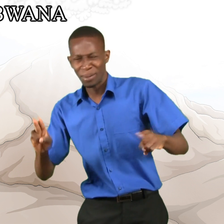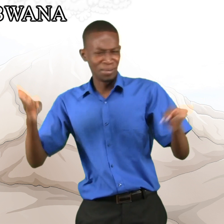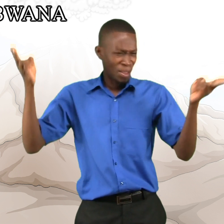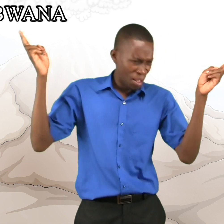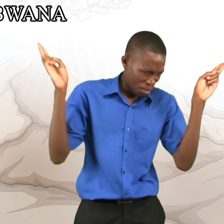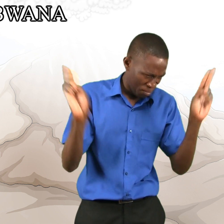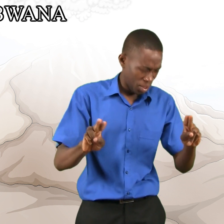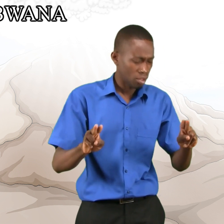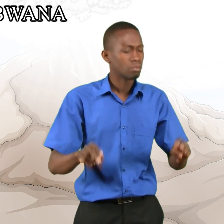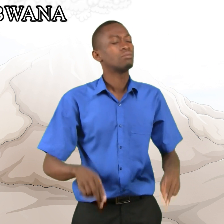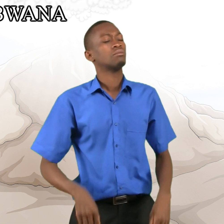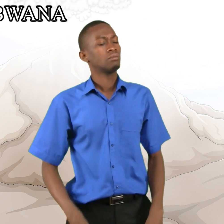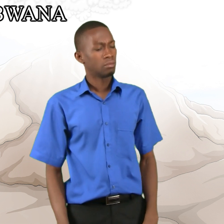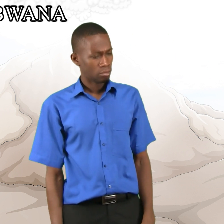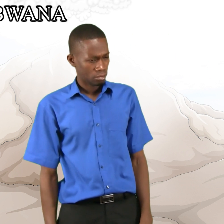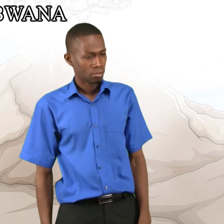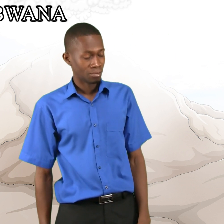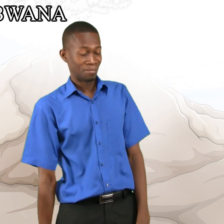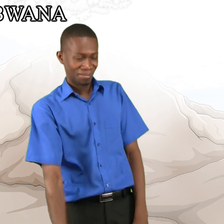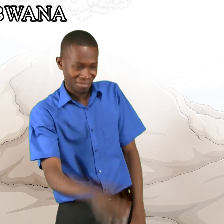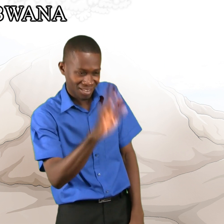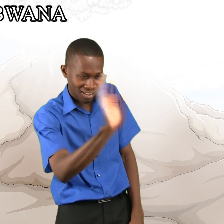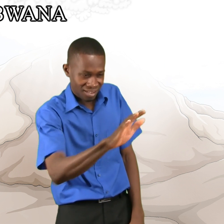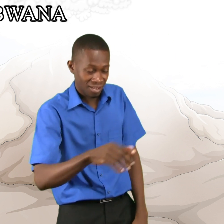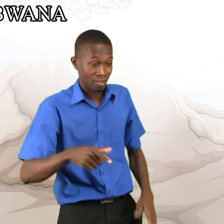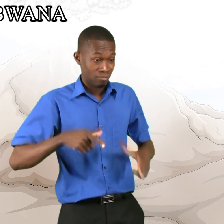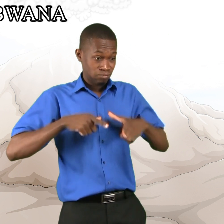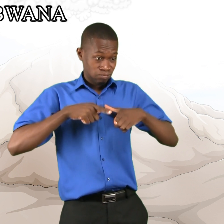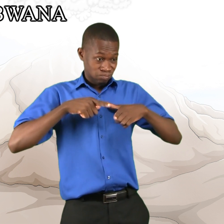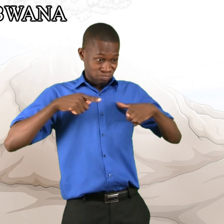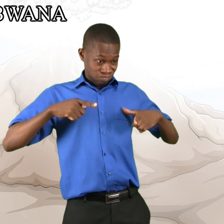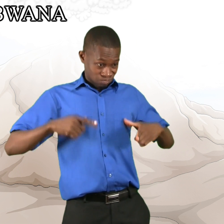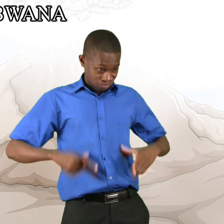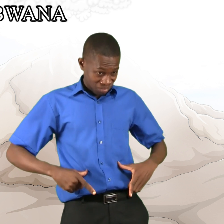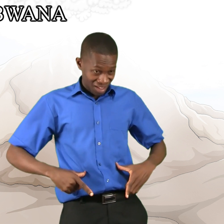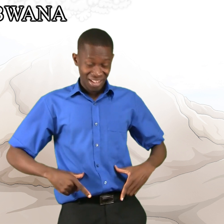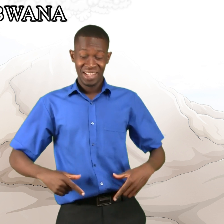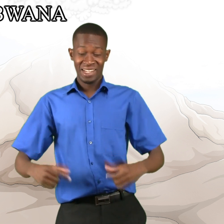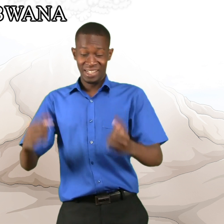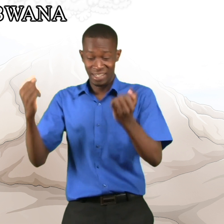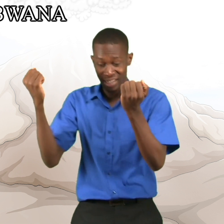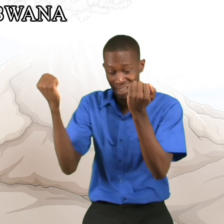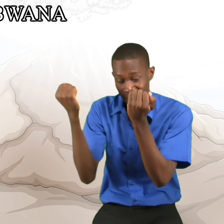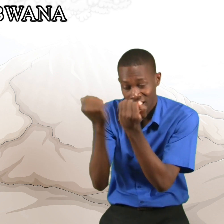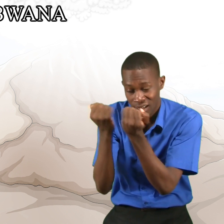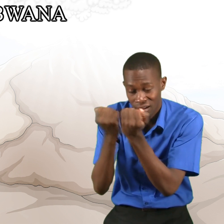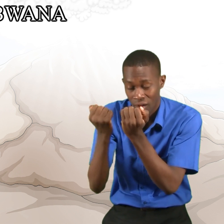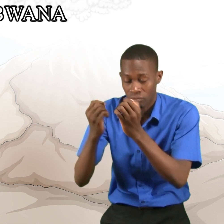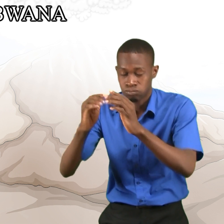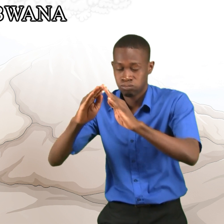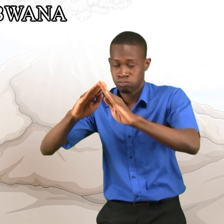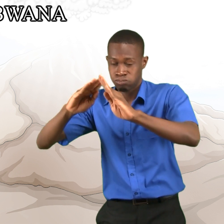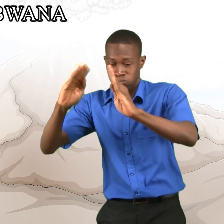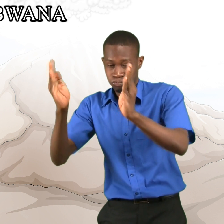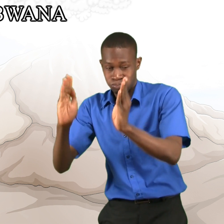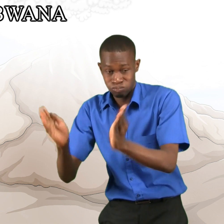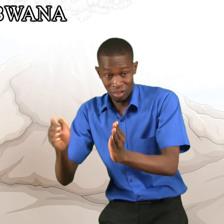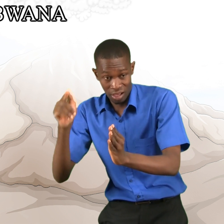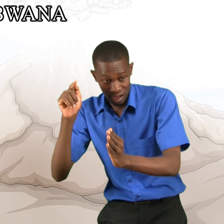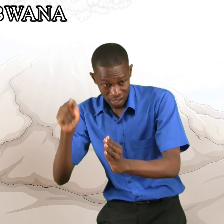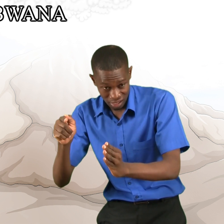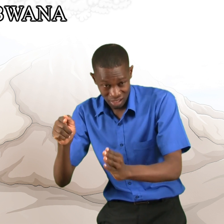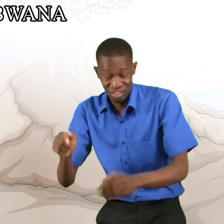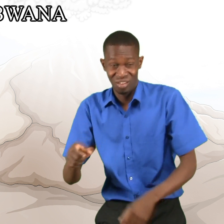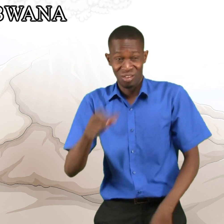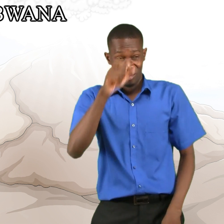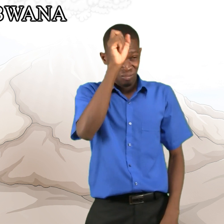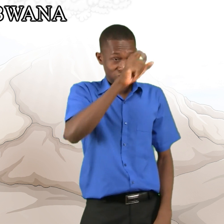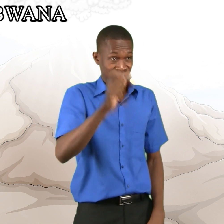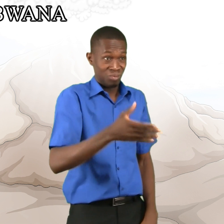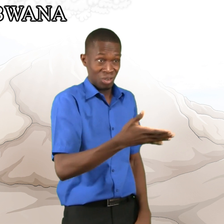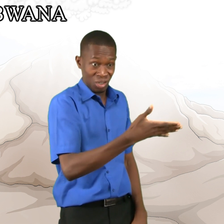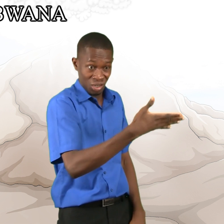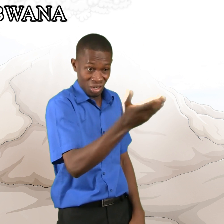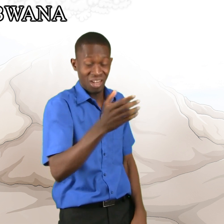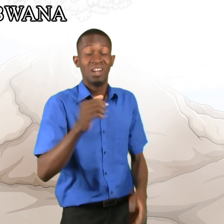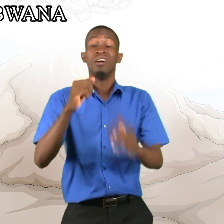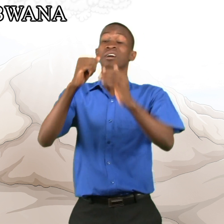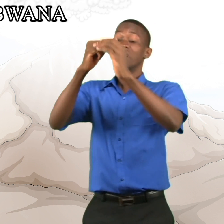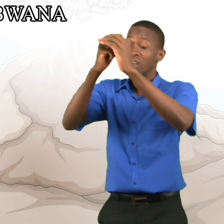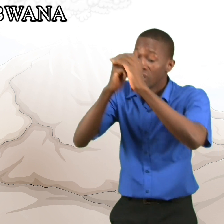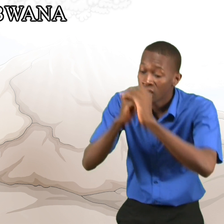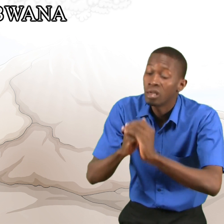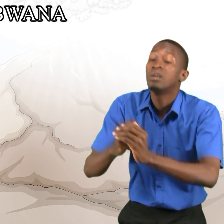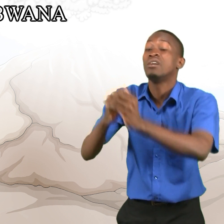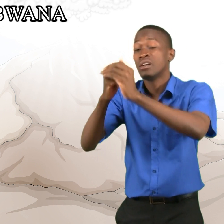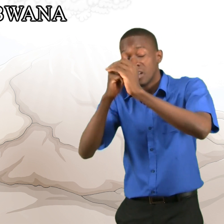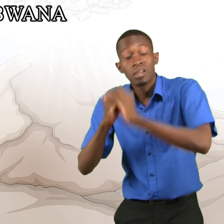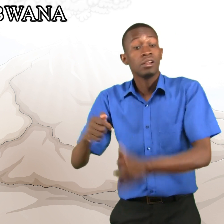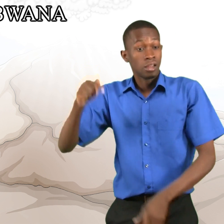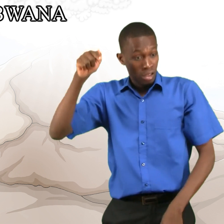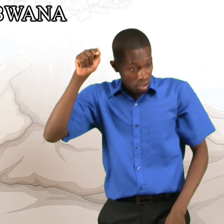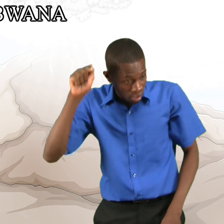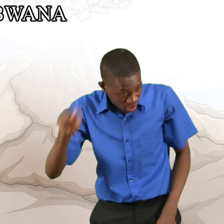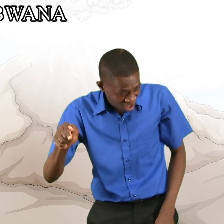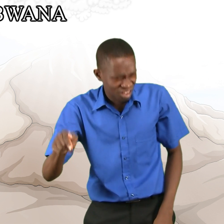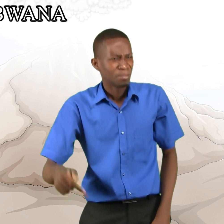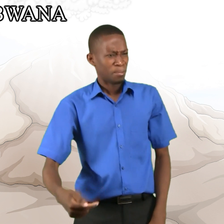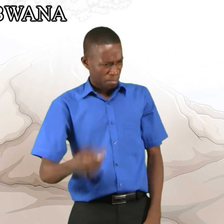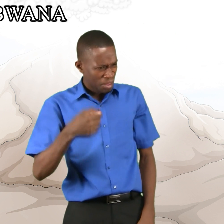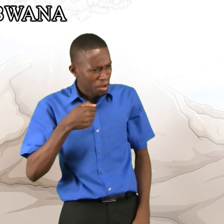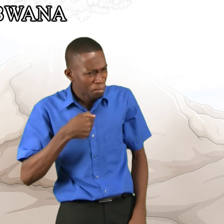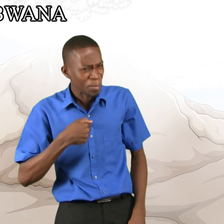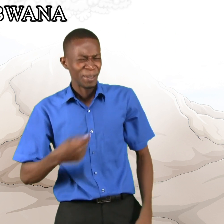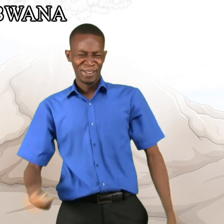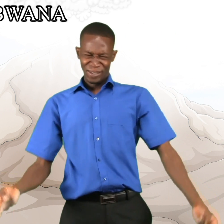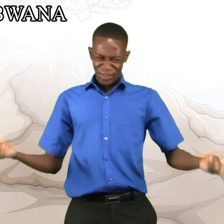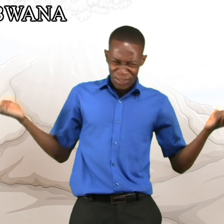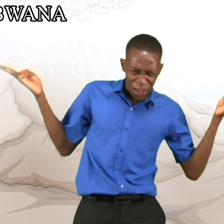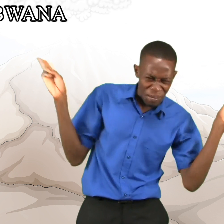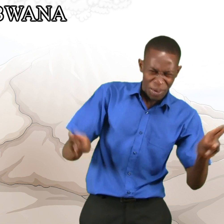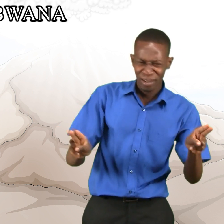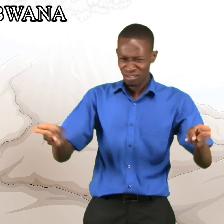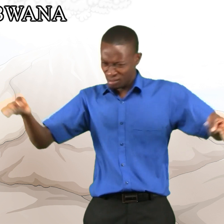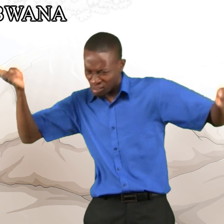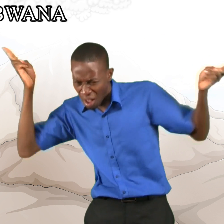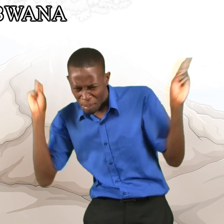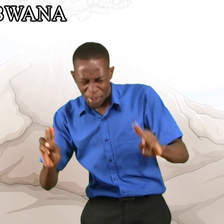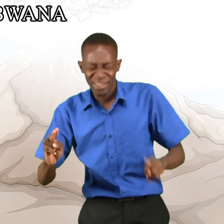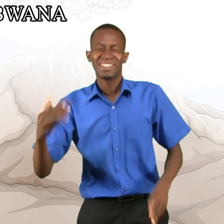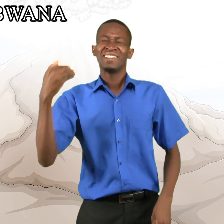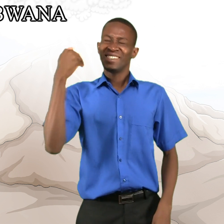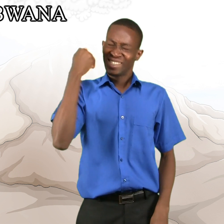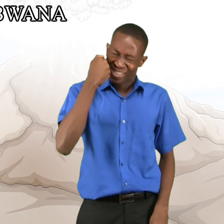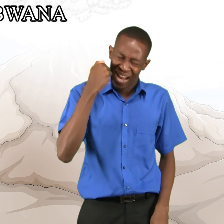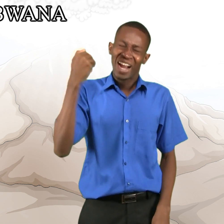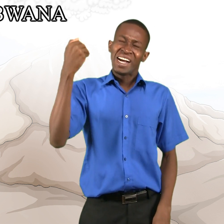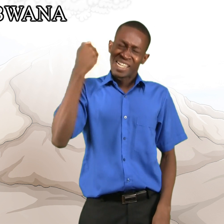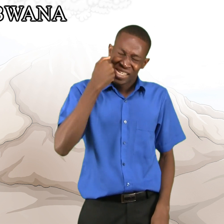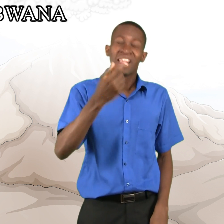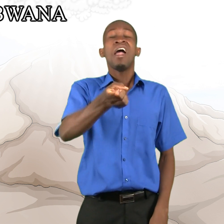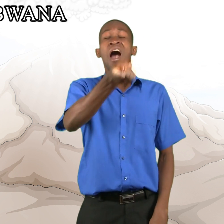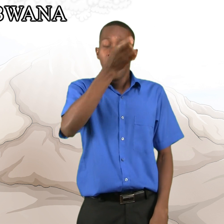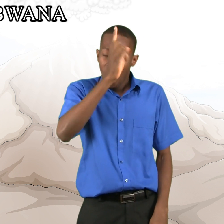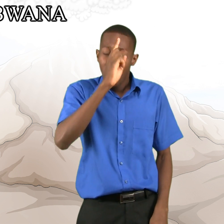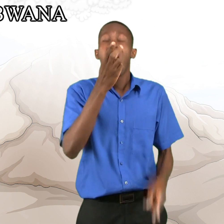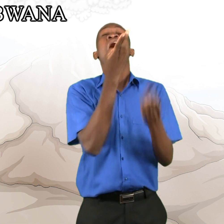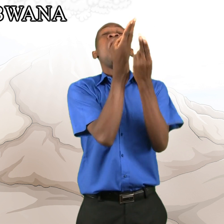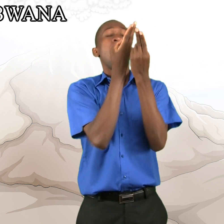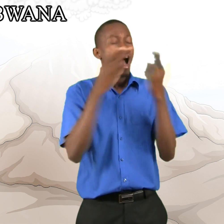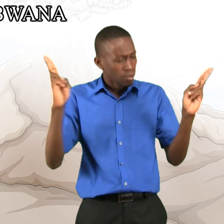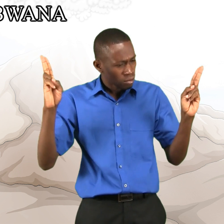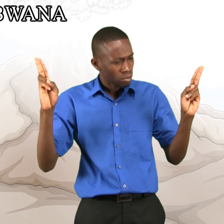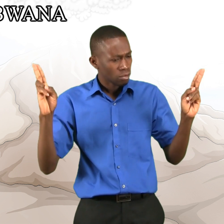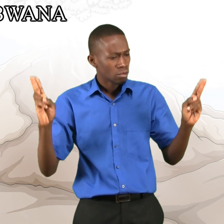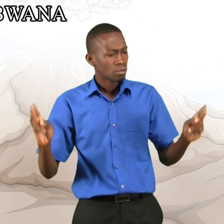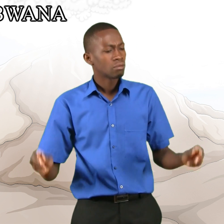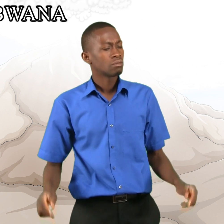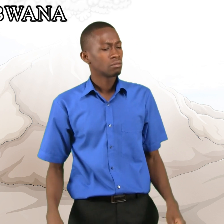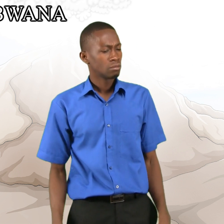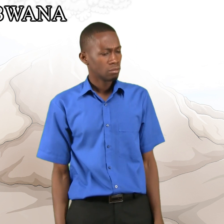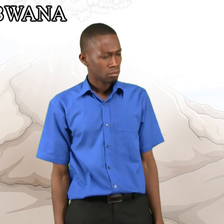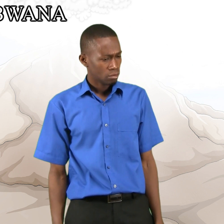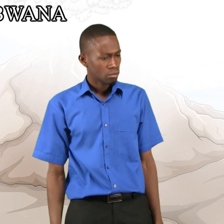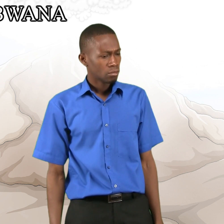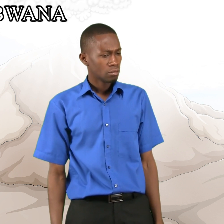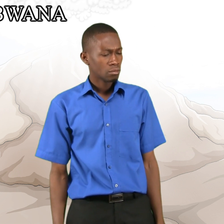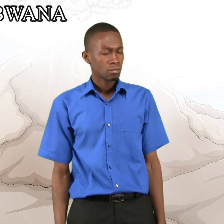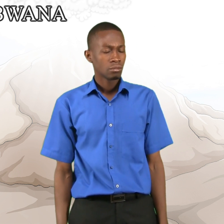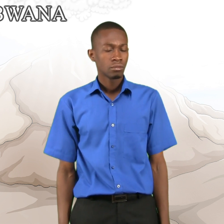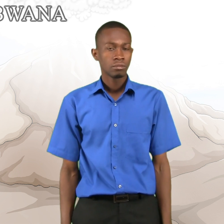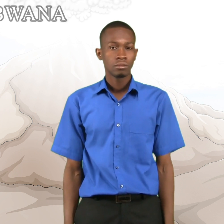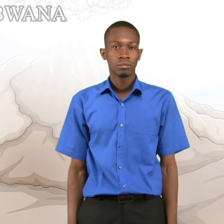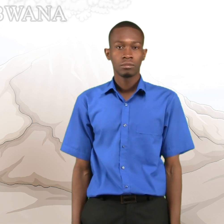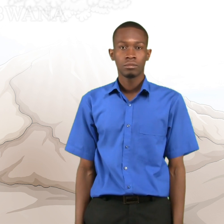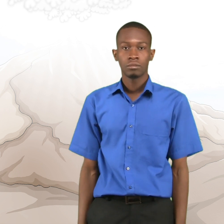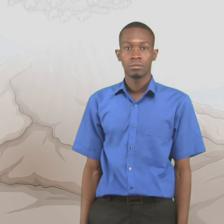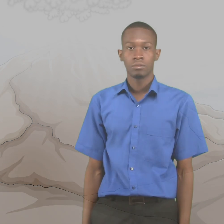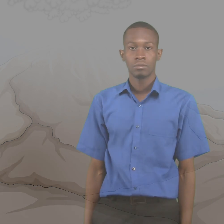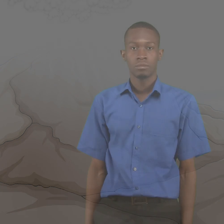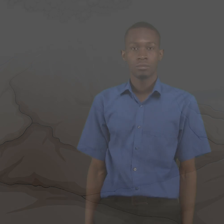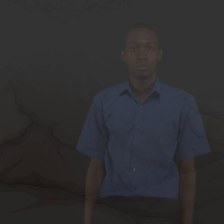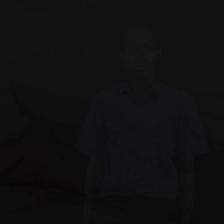And the LORD sent a plague on the people because of what they had done with the calf that Aaron had made.